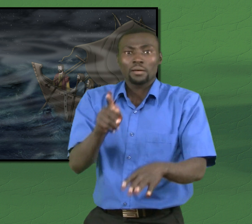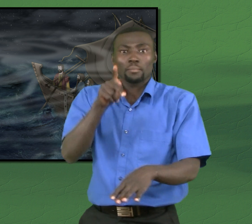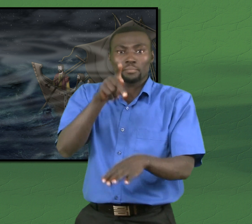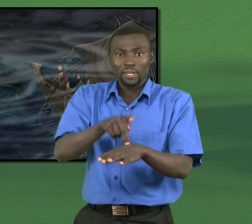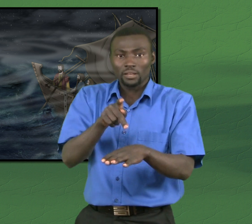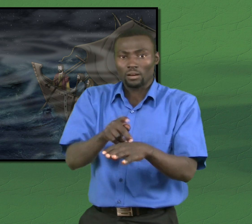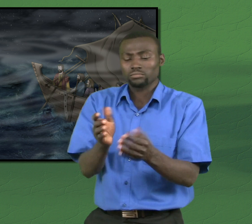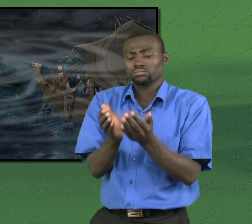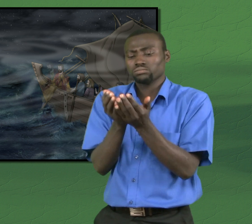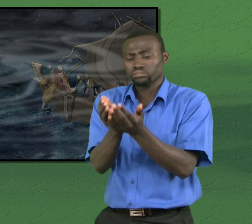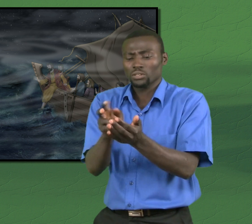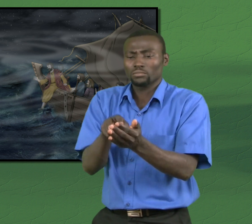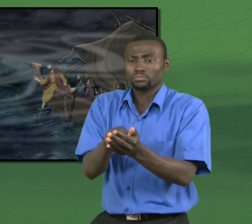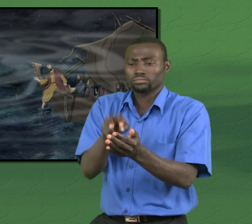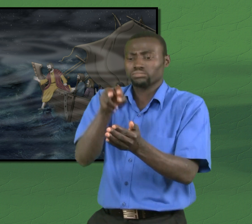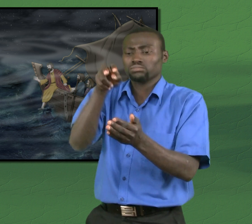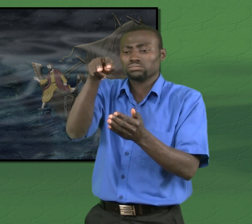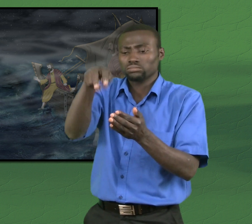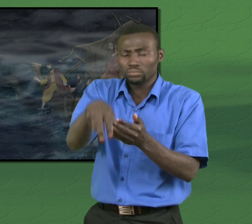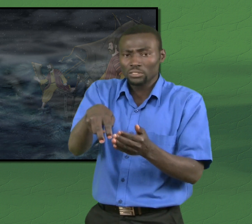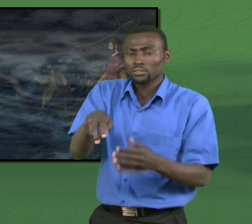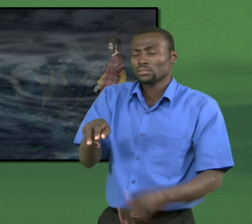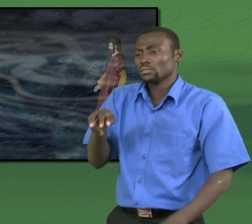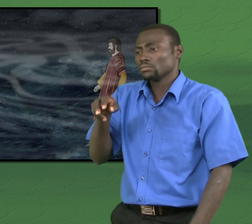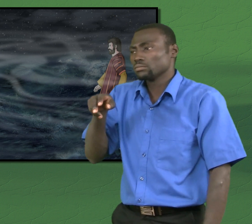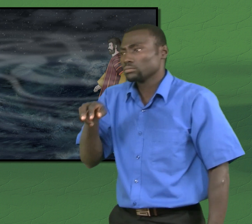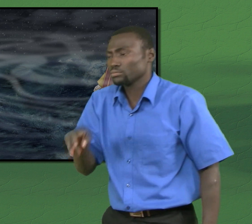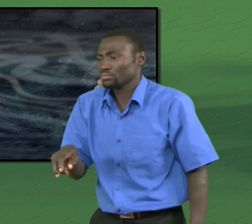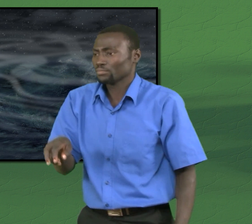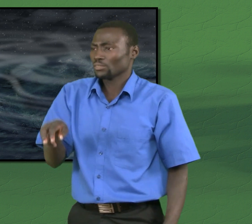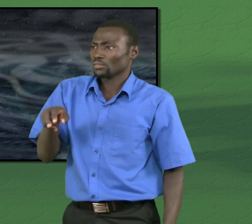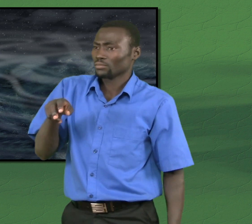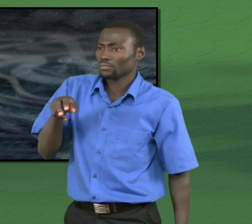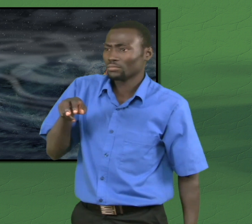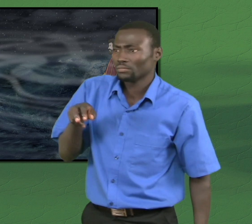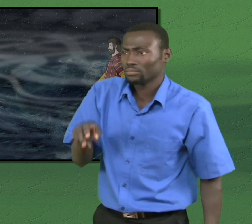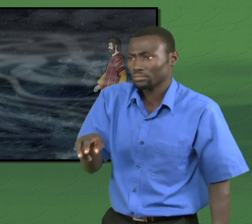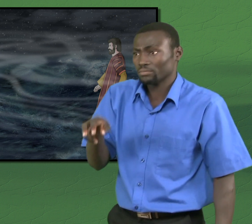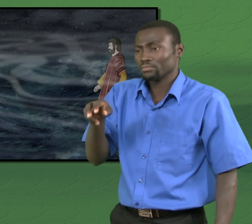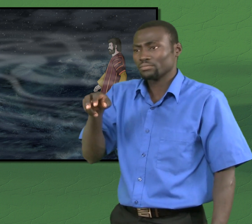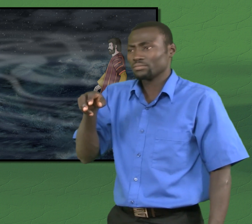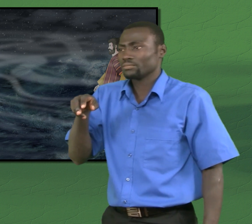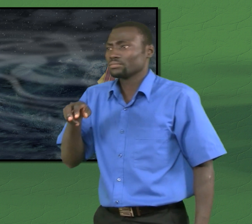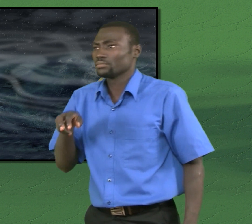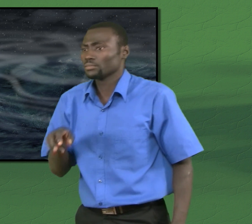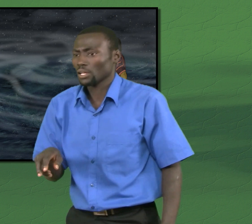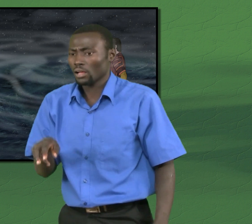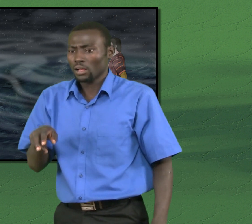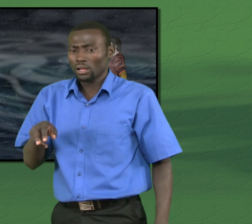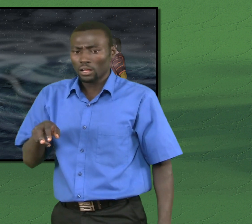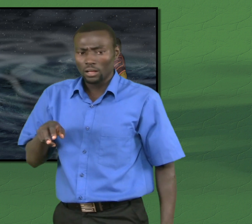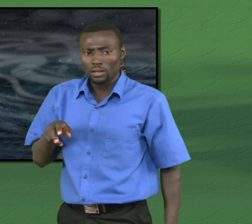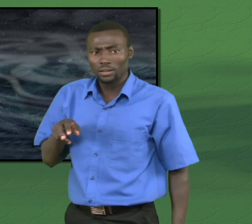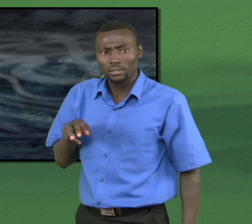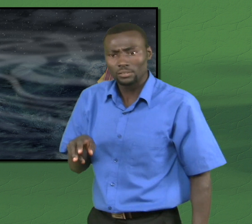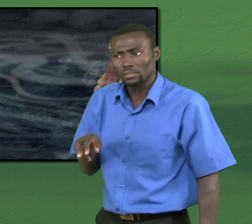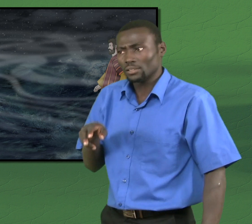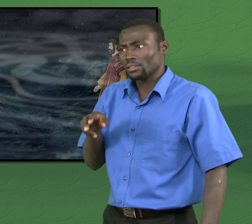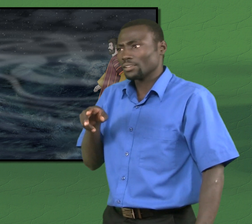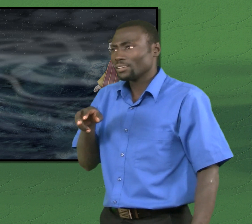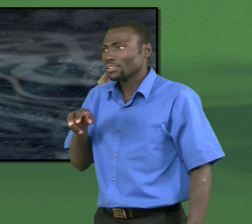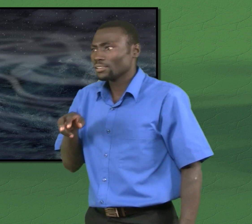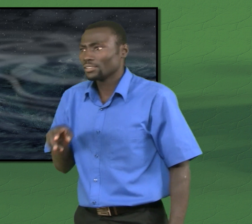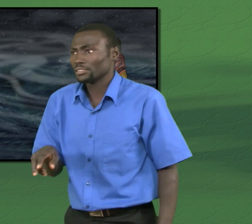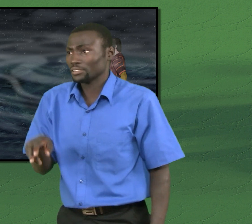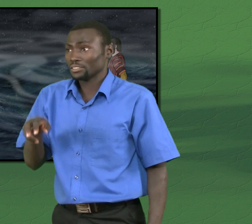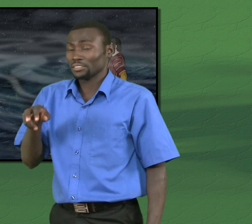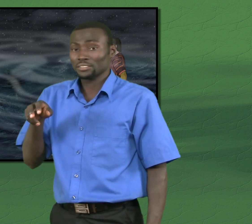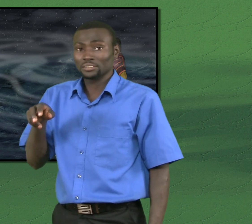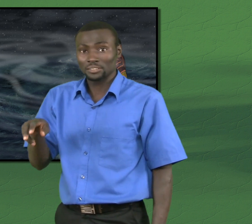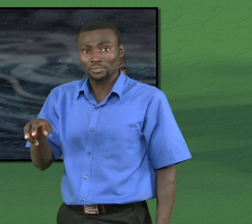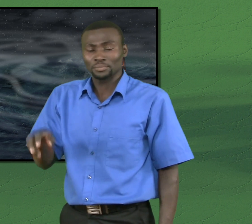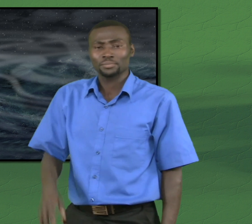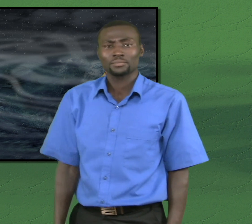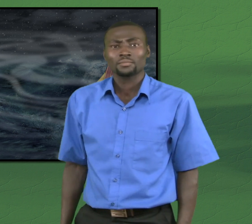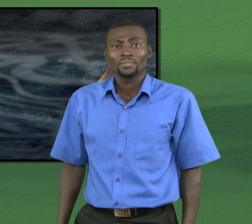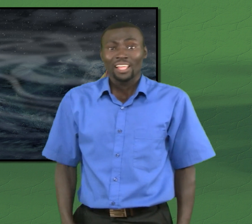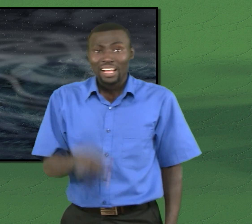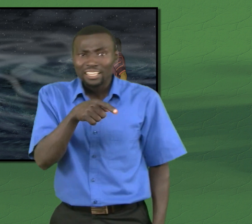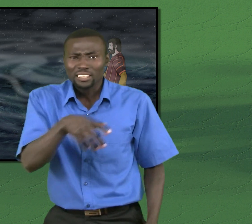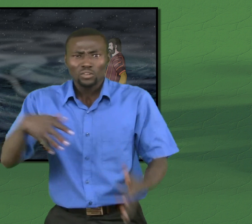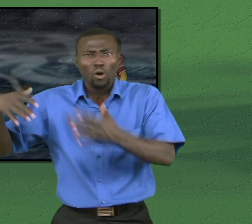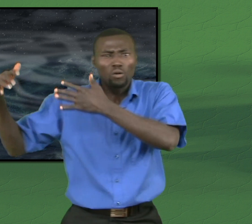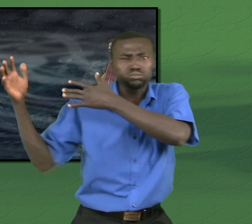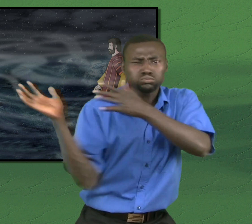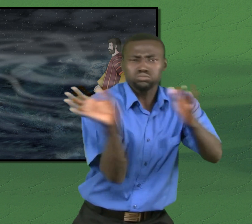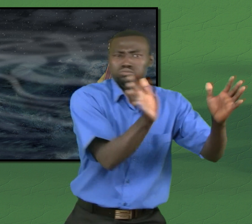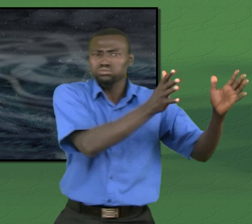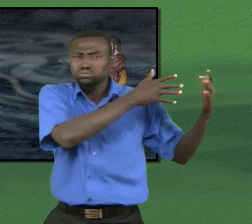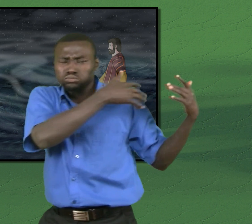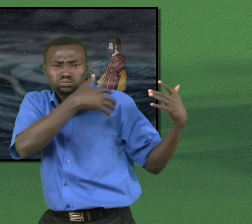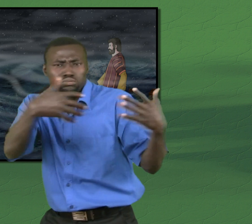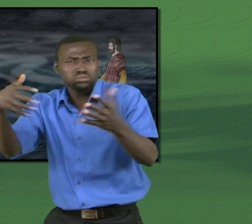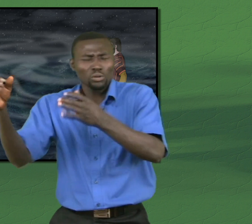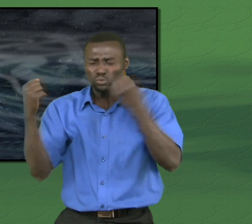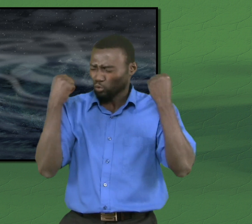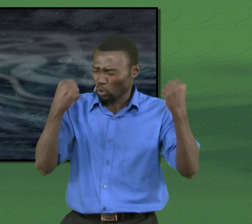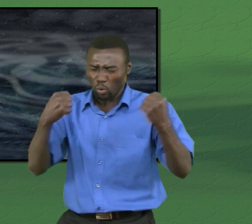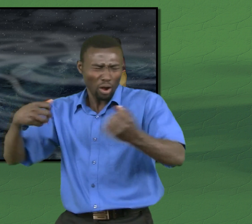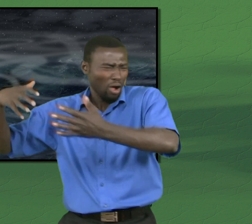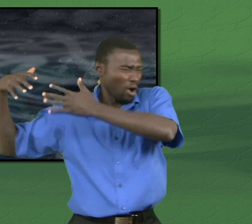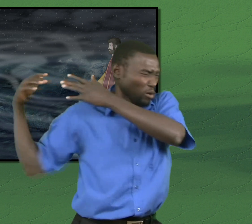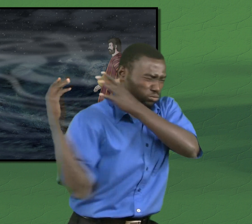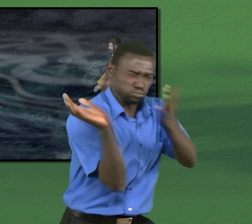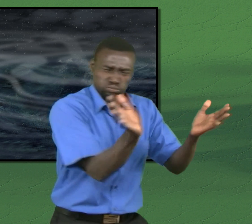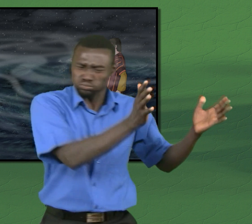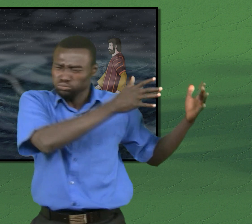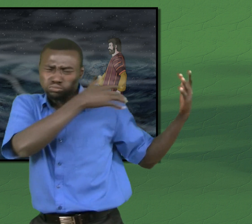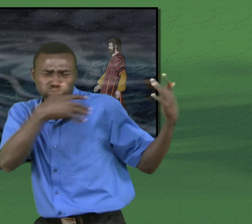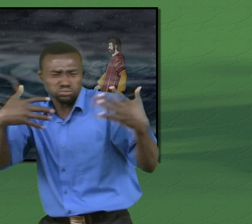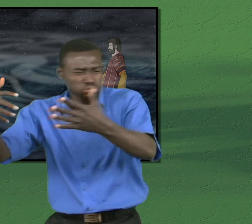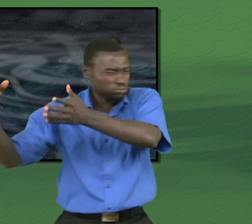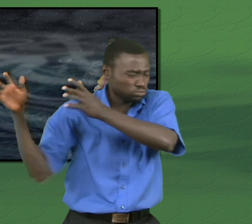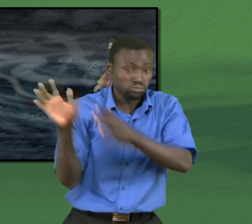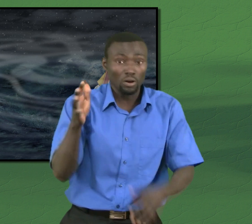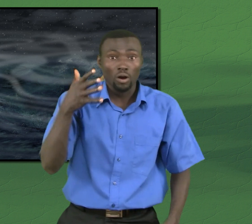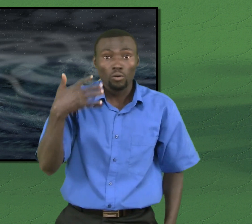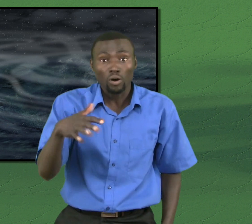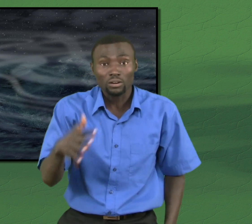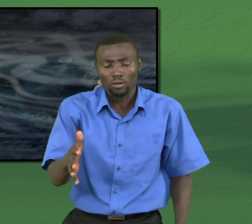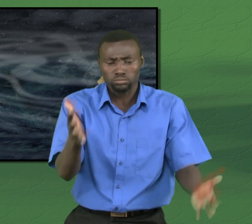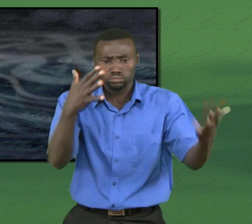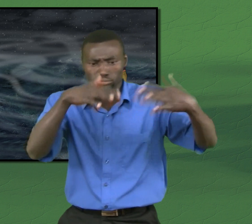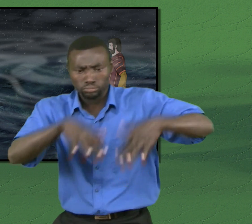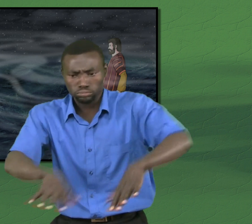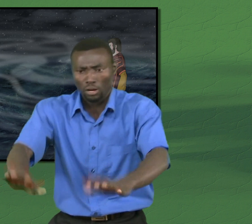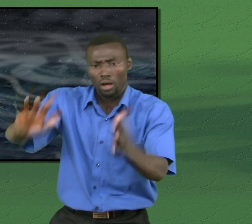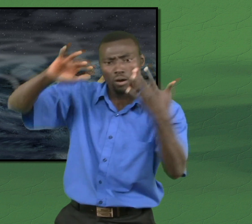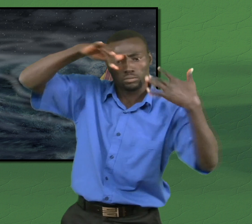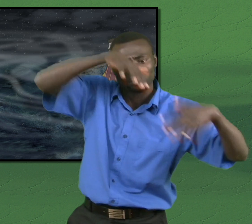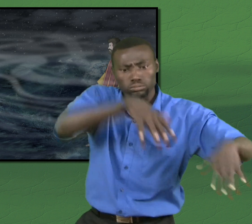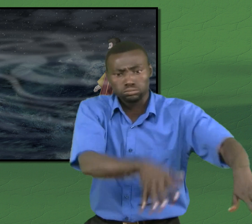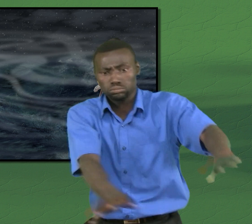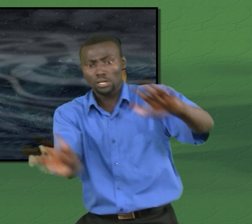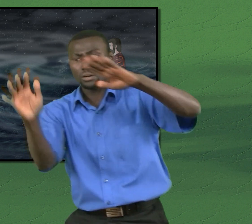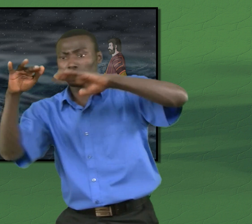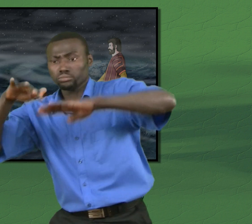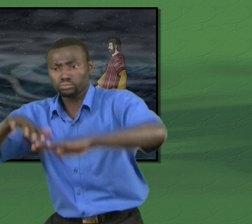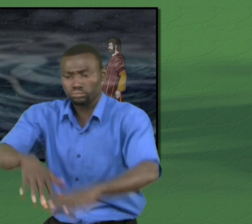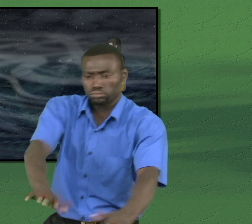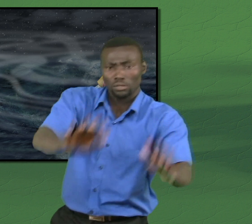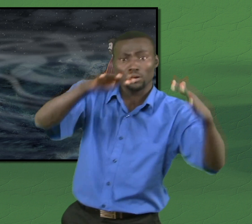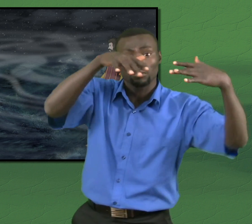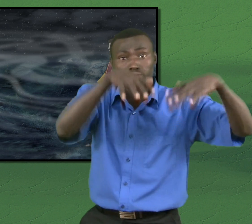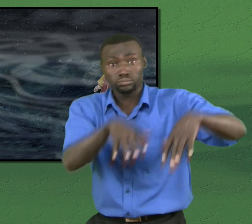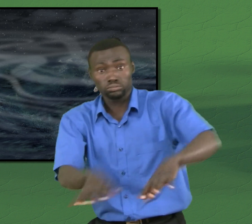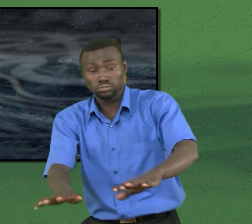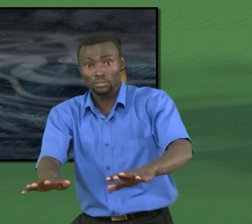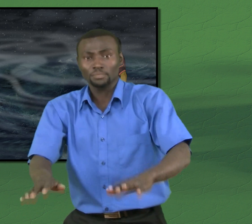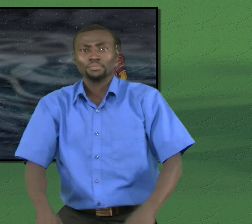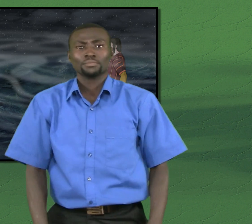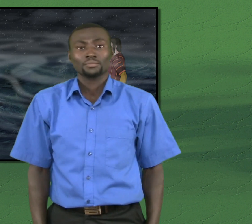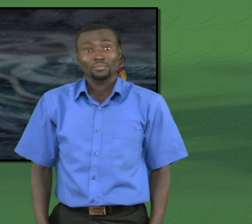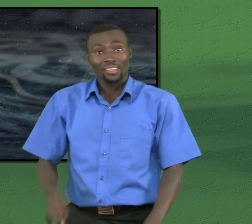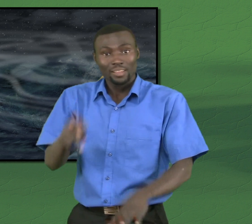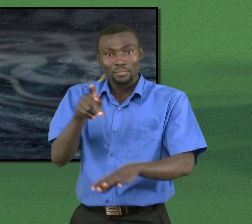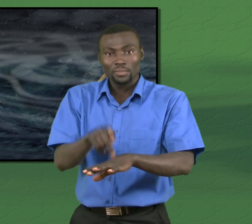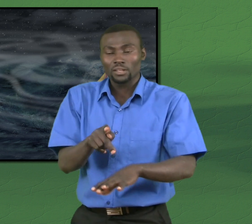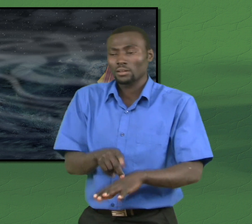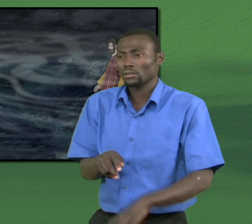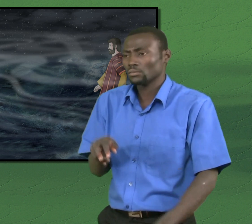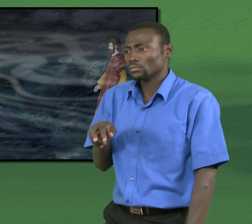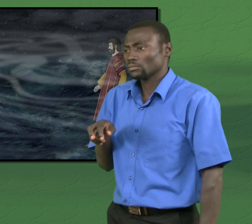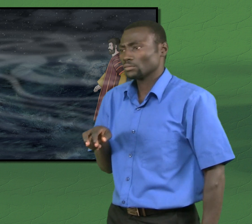Then Peter got down out of the boat, walked on the water, and came toward Jesus.